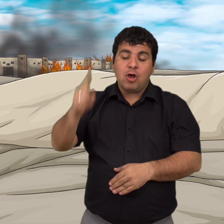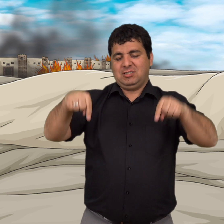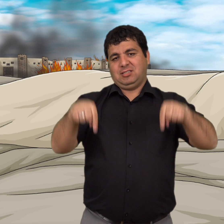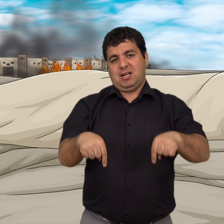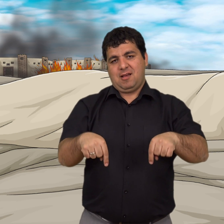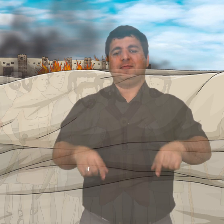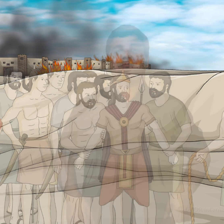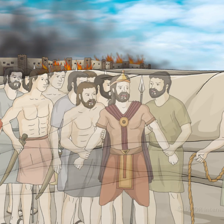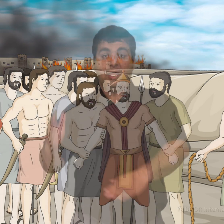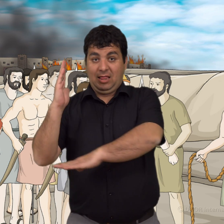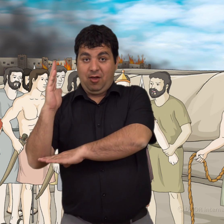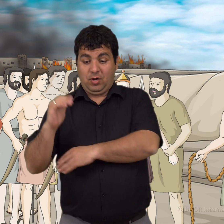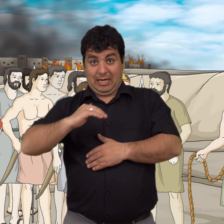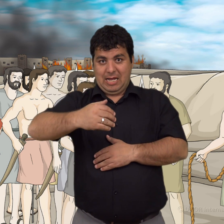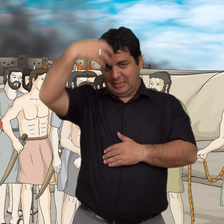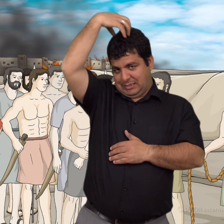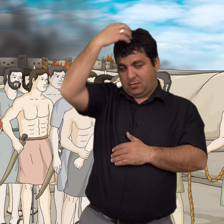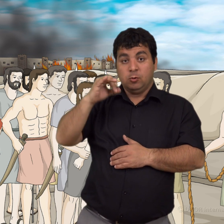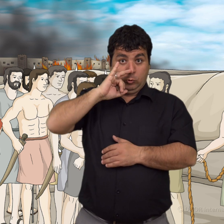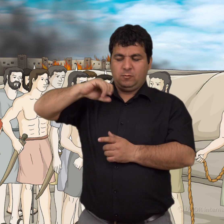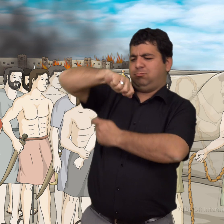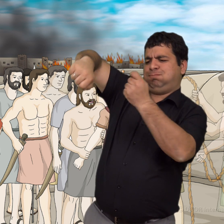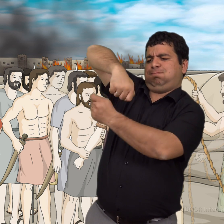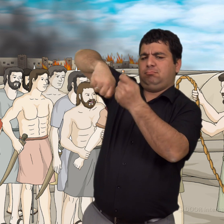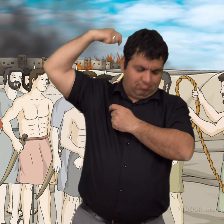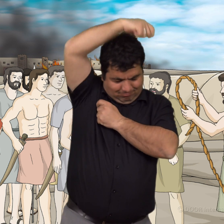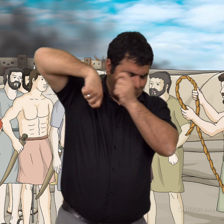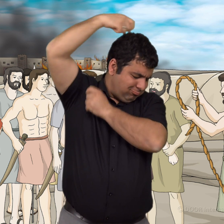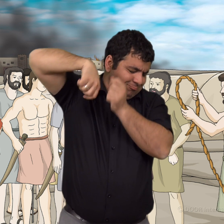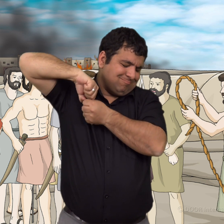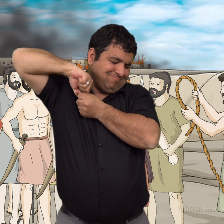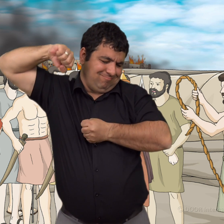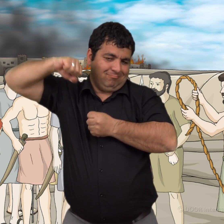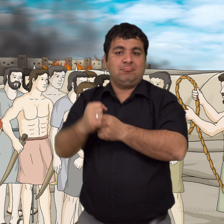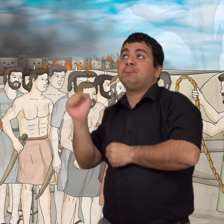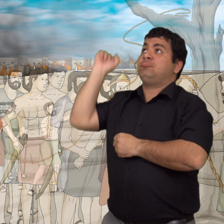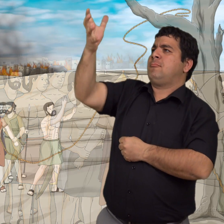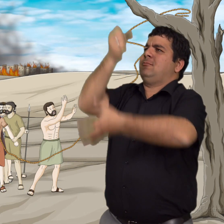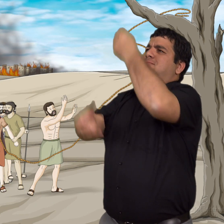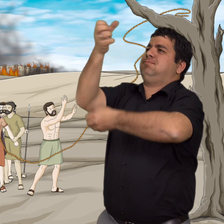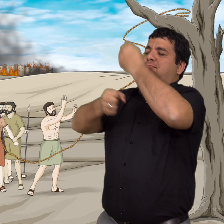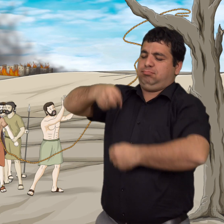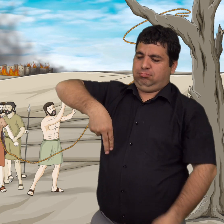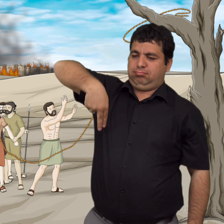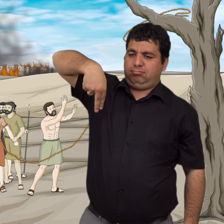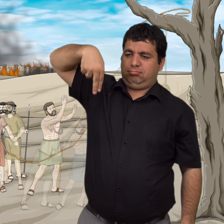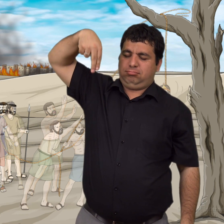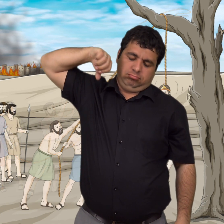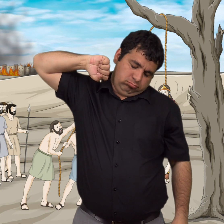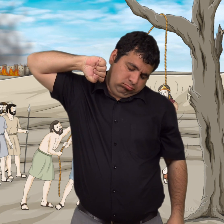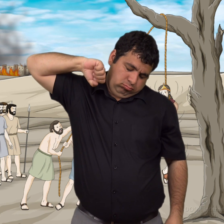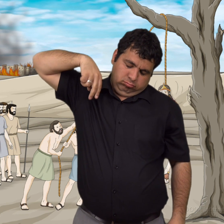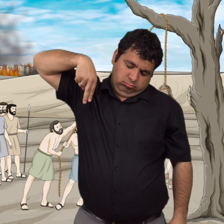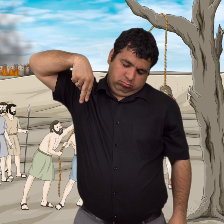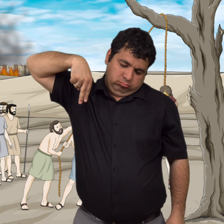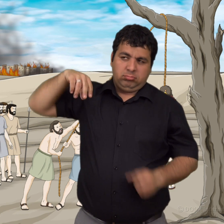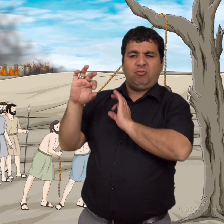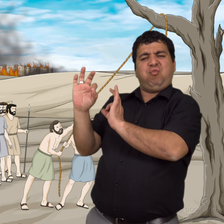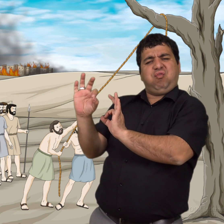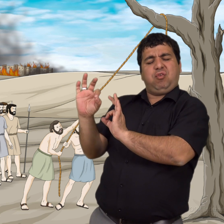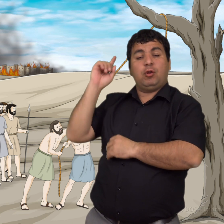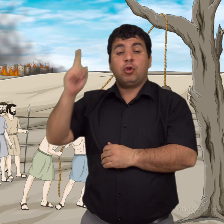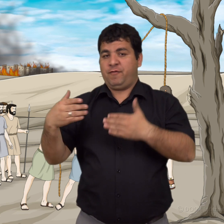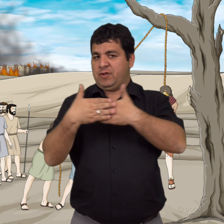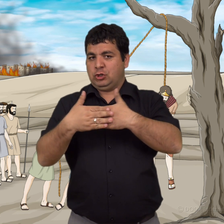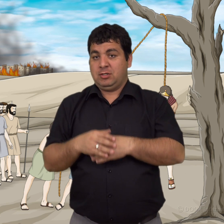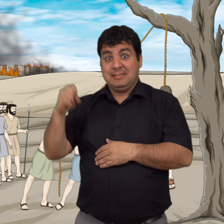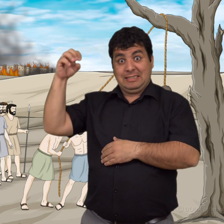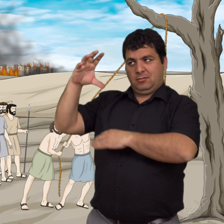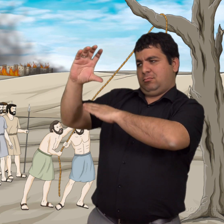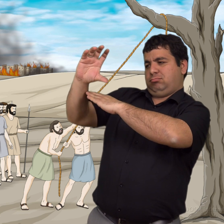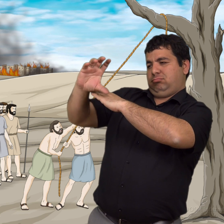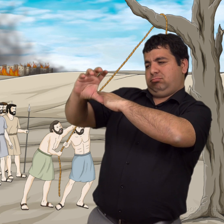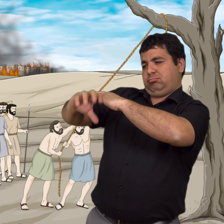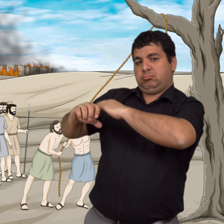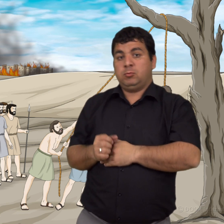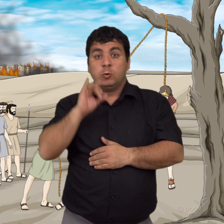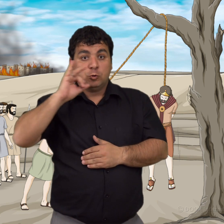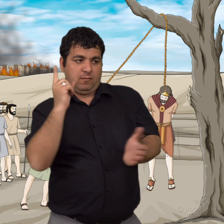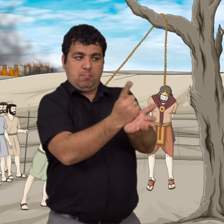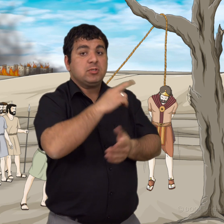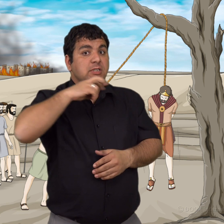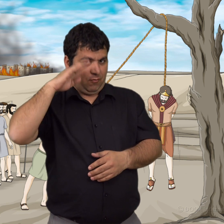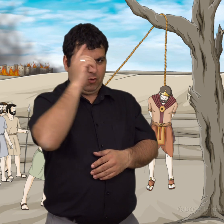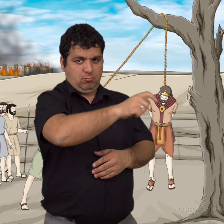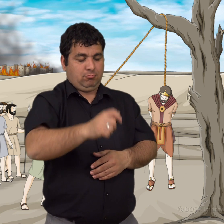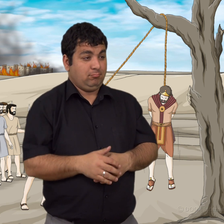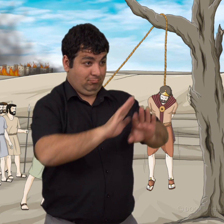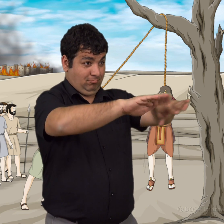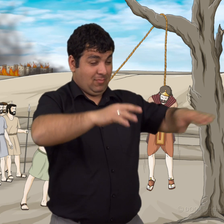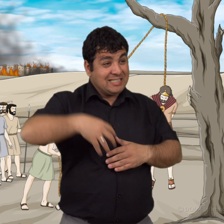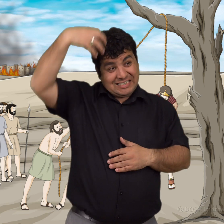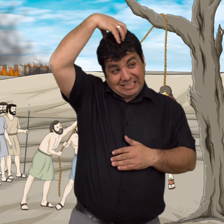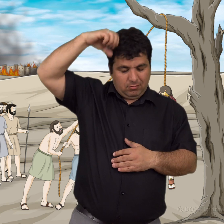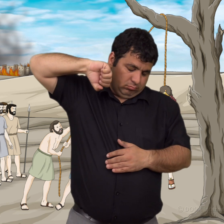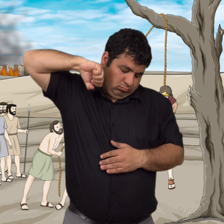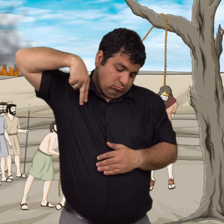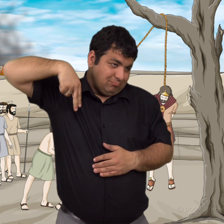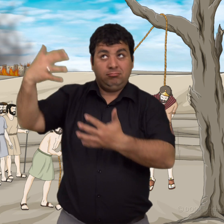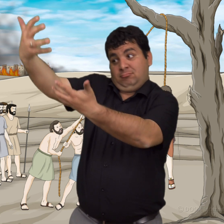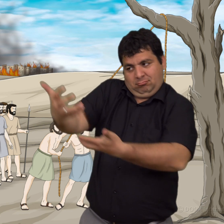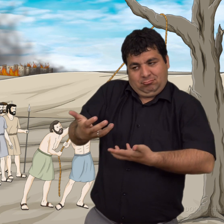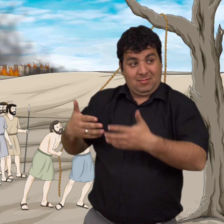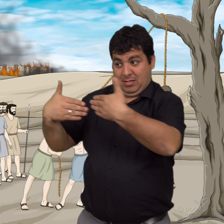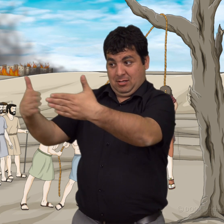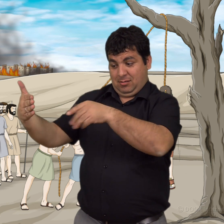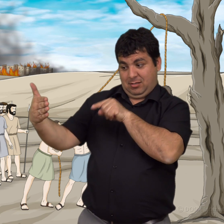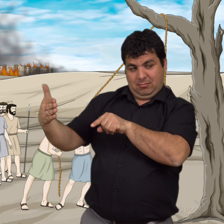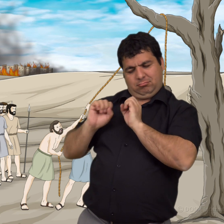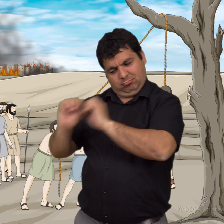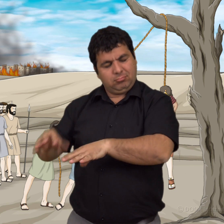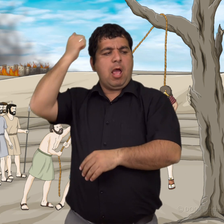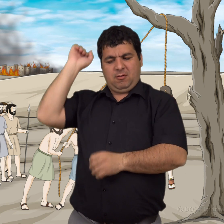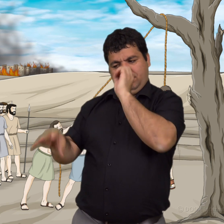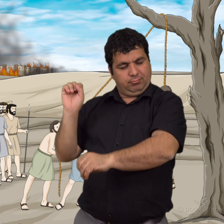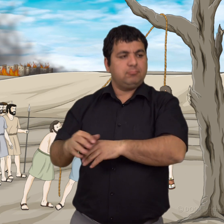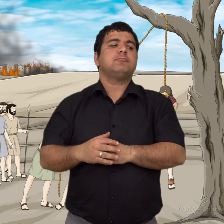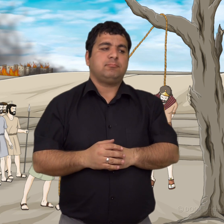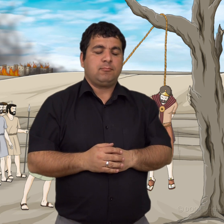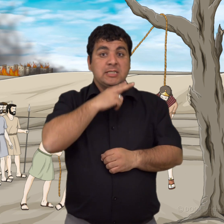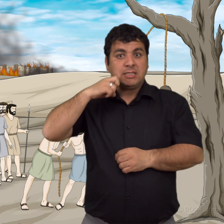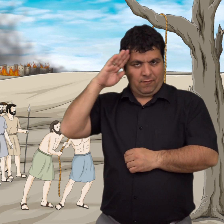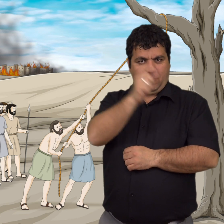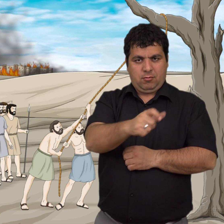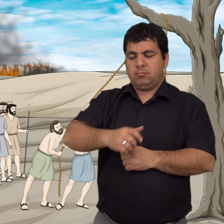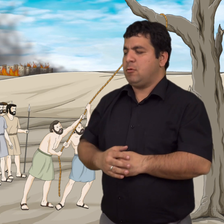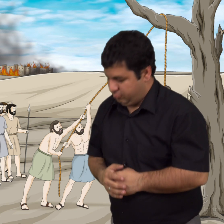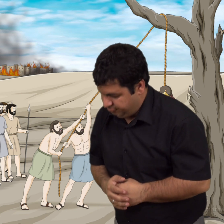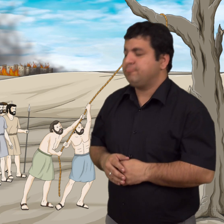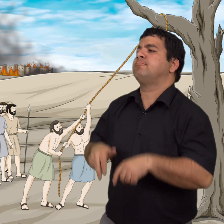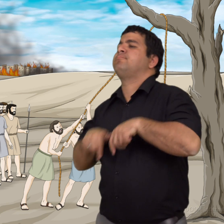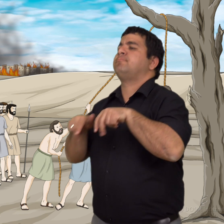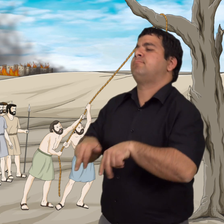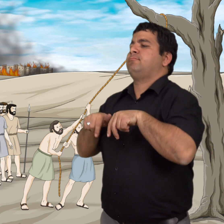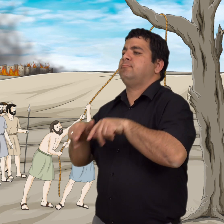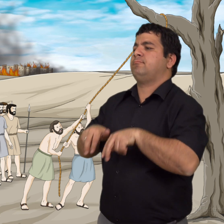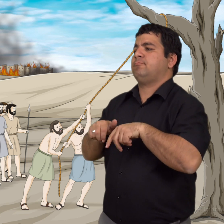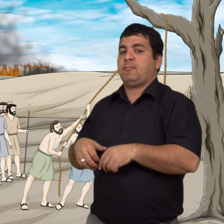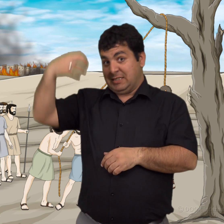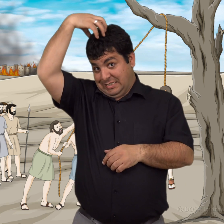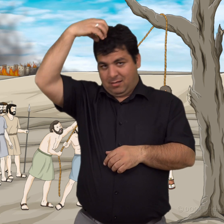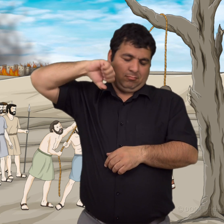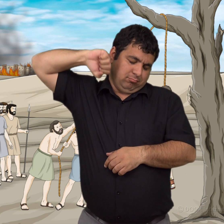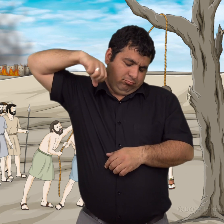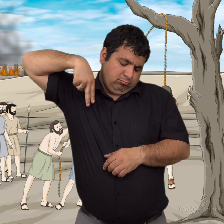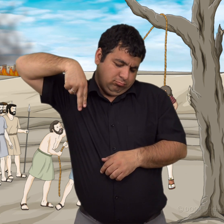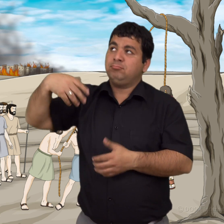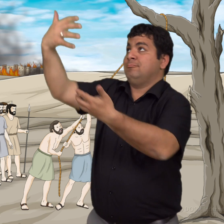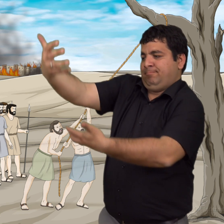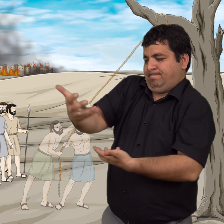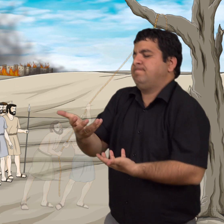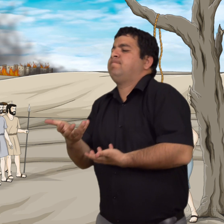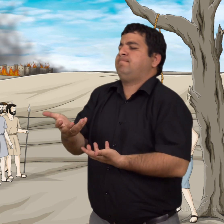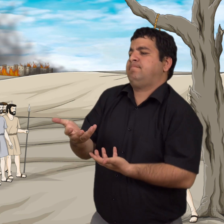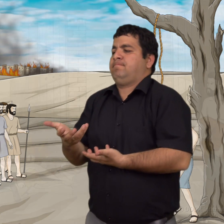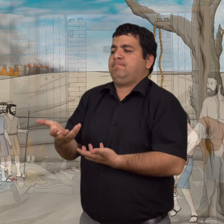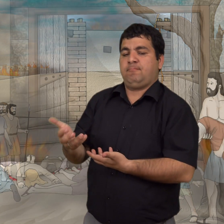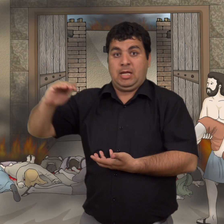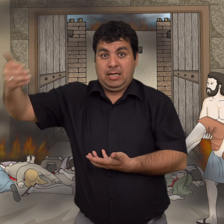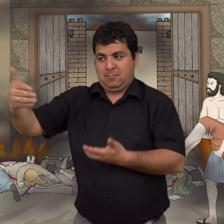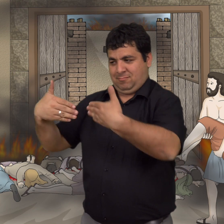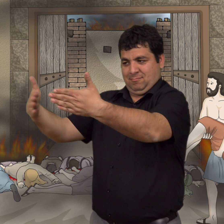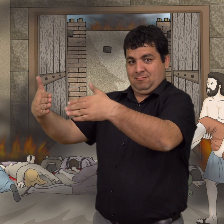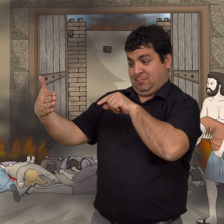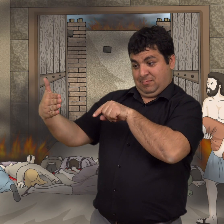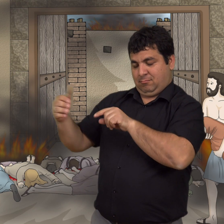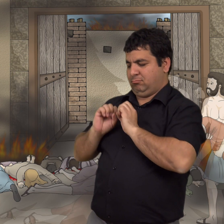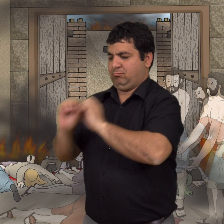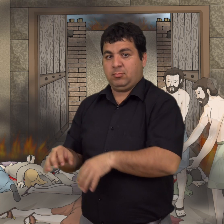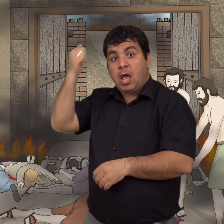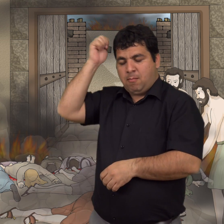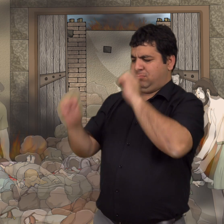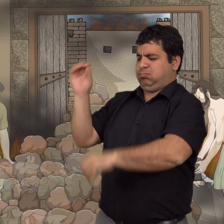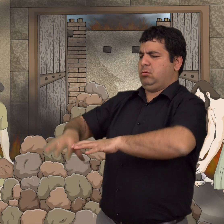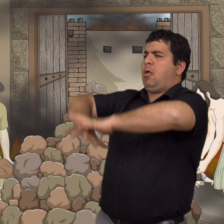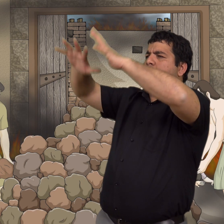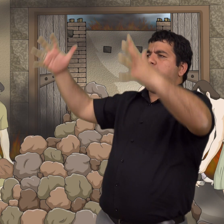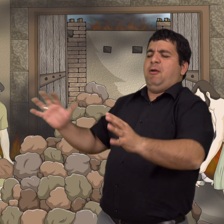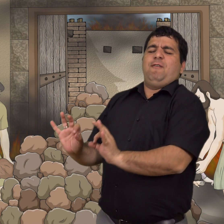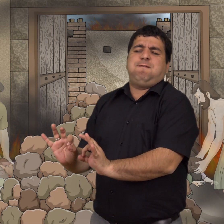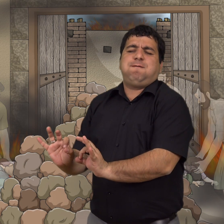He hung the king of Ai on a tree until evening, and at sunset Joshua commanded that they take down the body from the tree and throw it down at the entrance of the city gate.